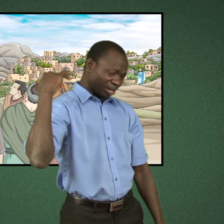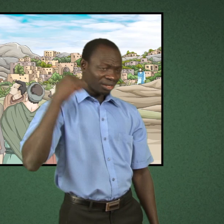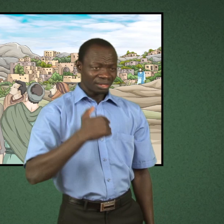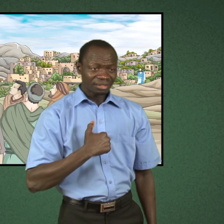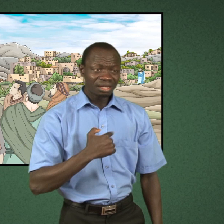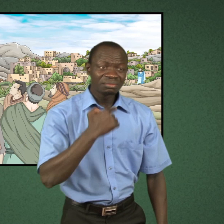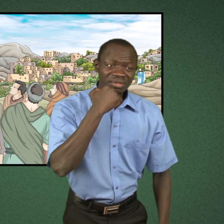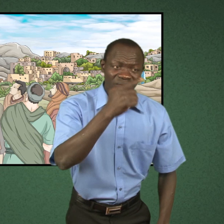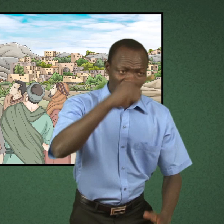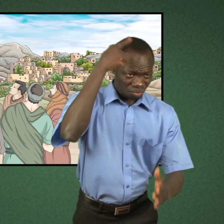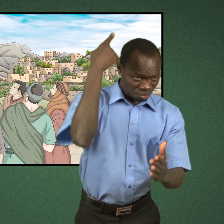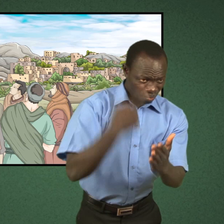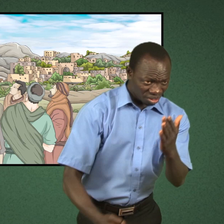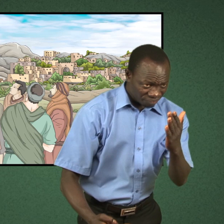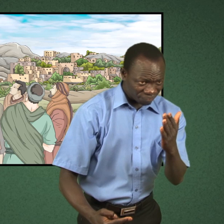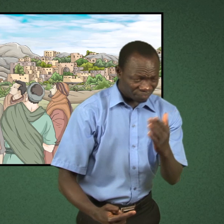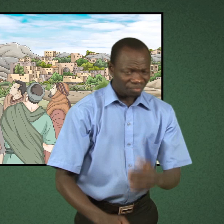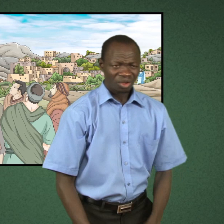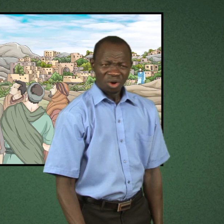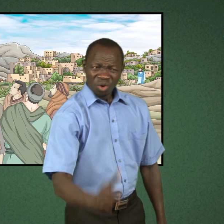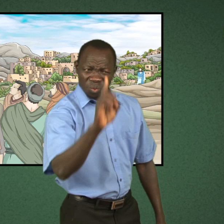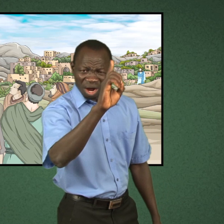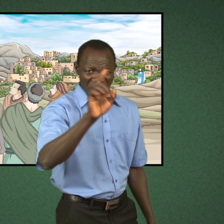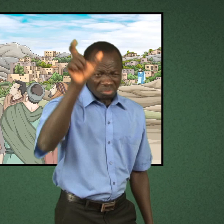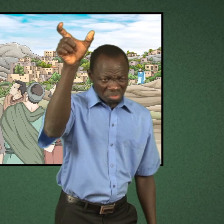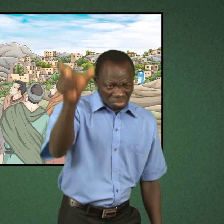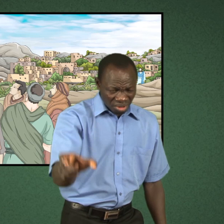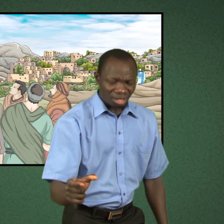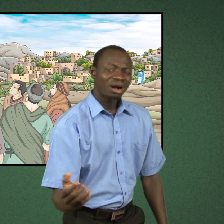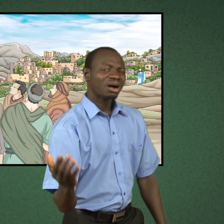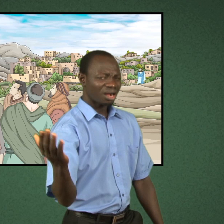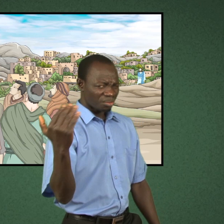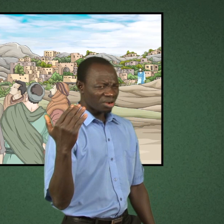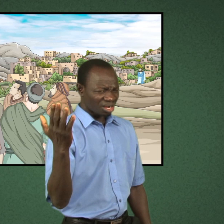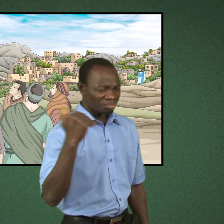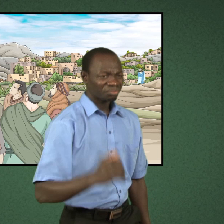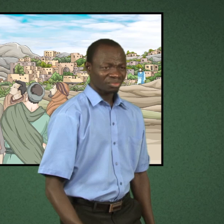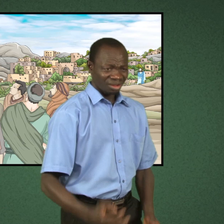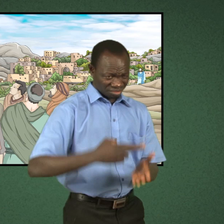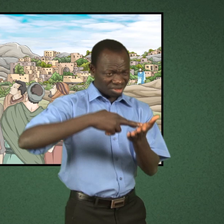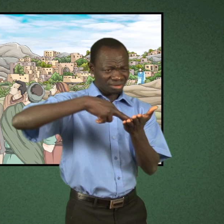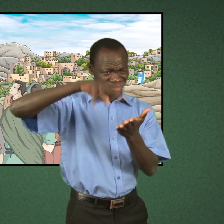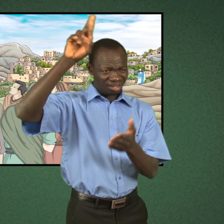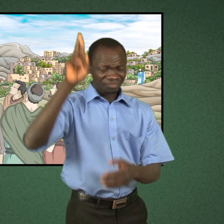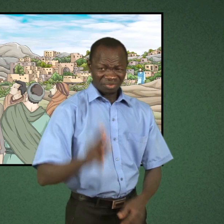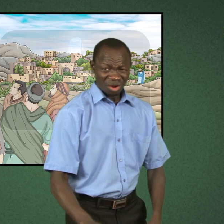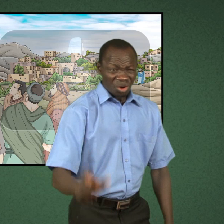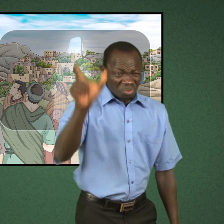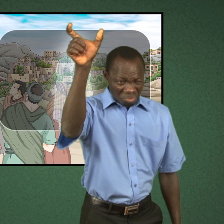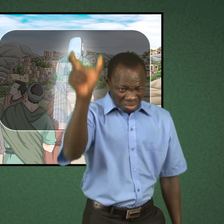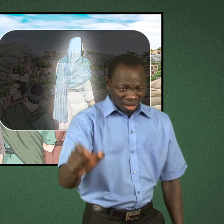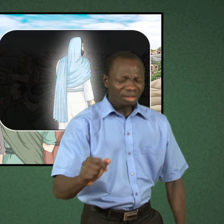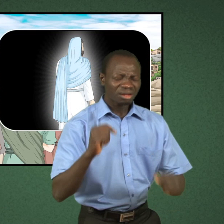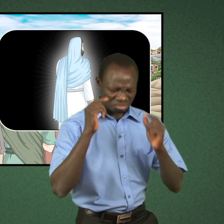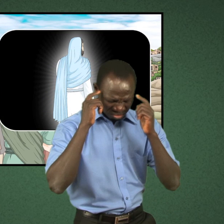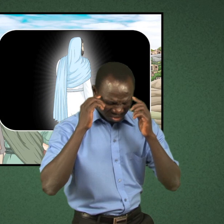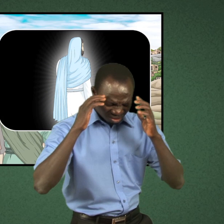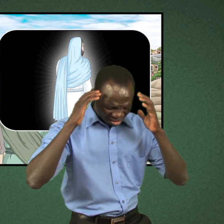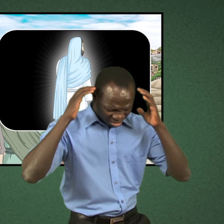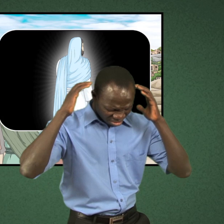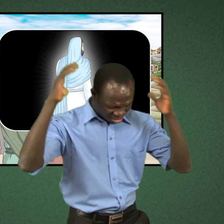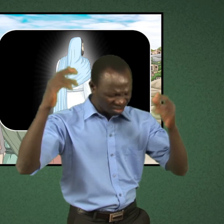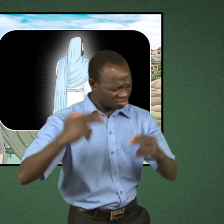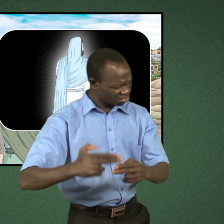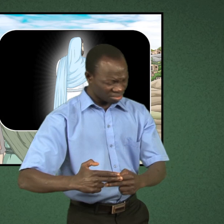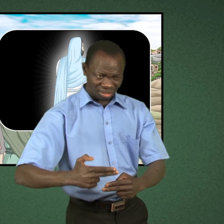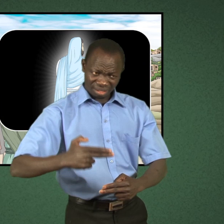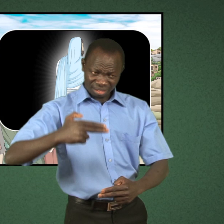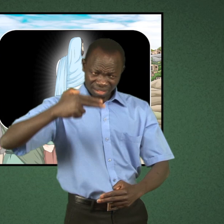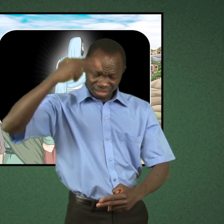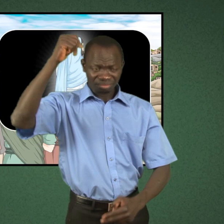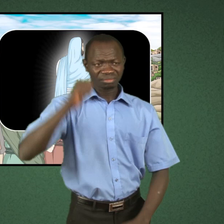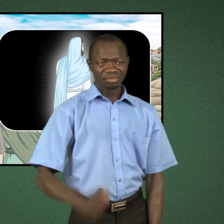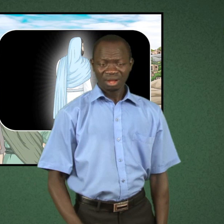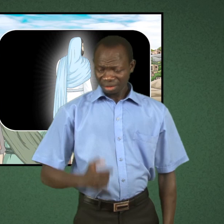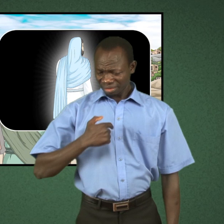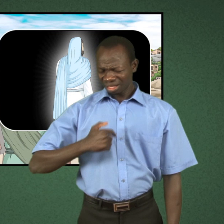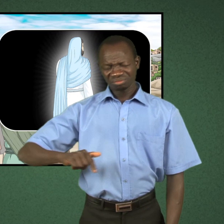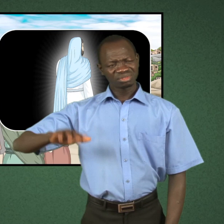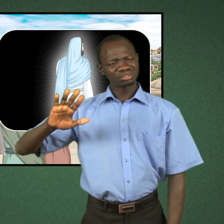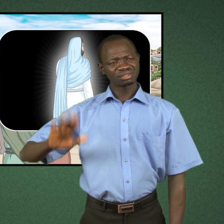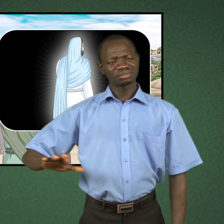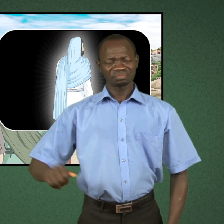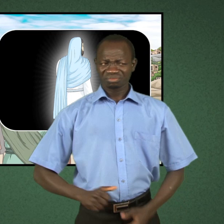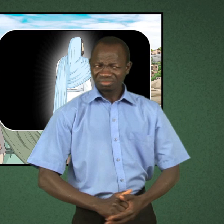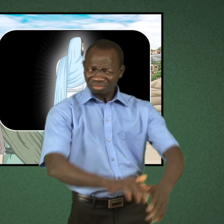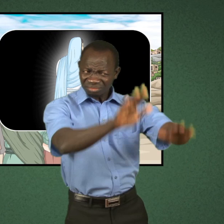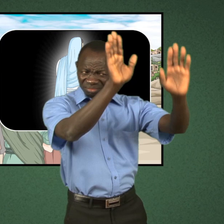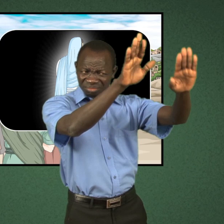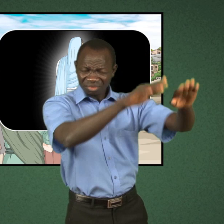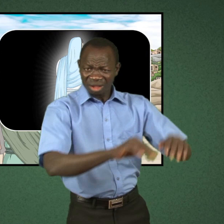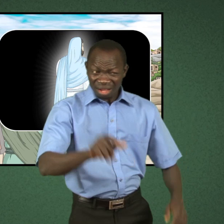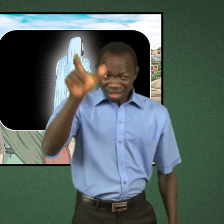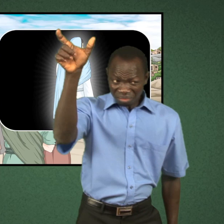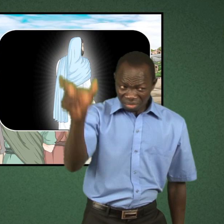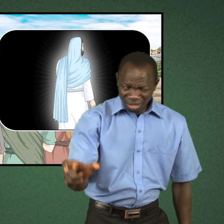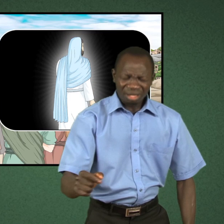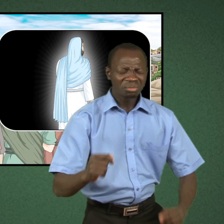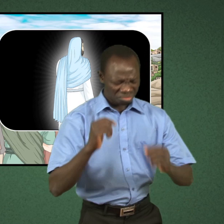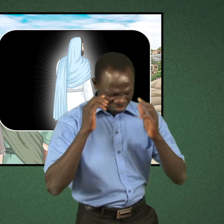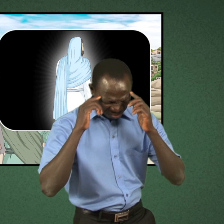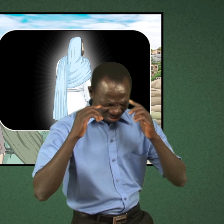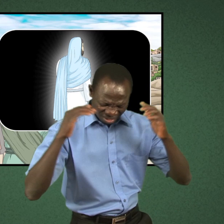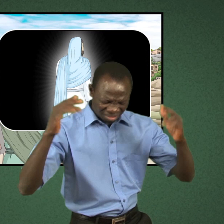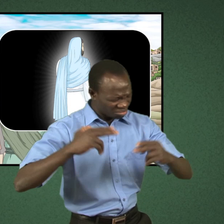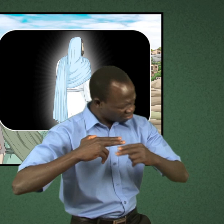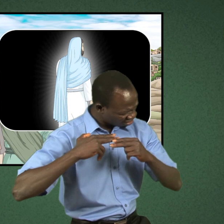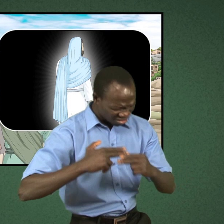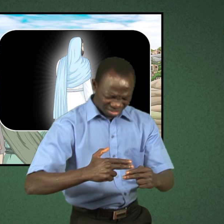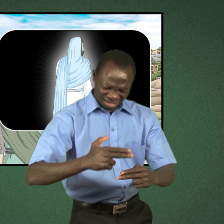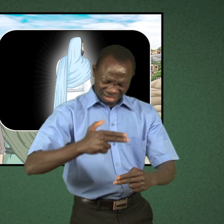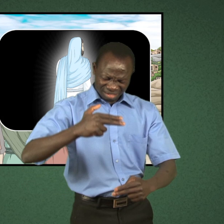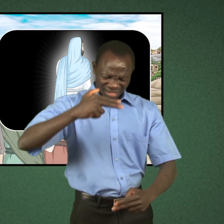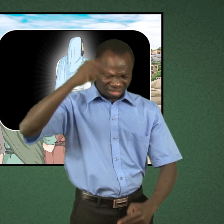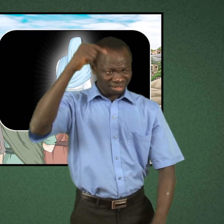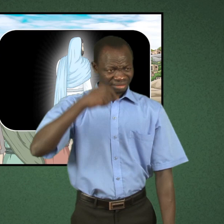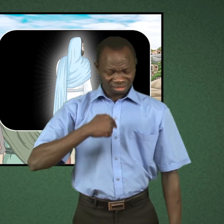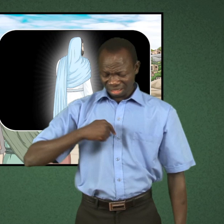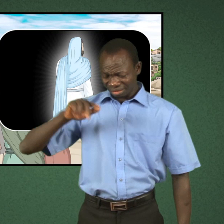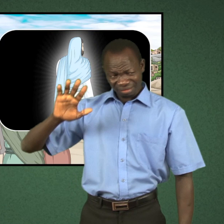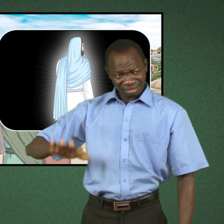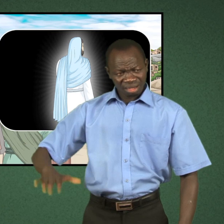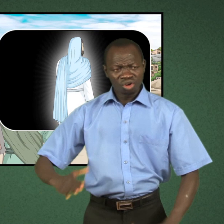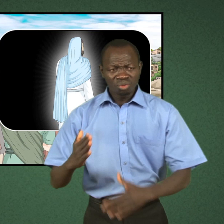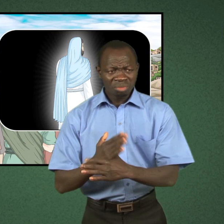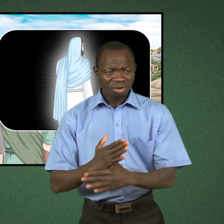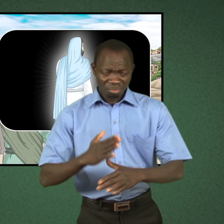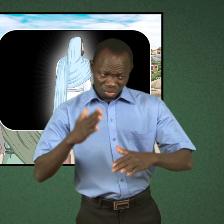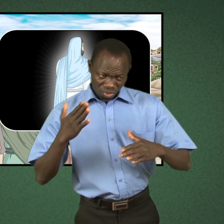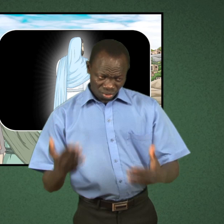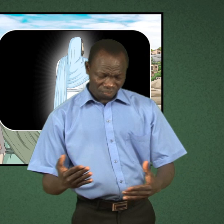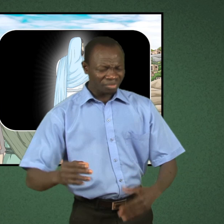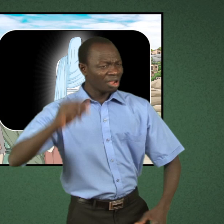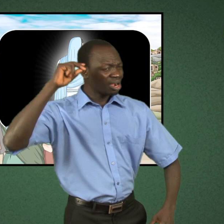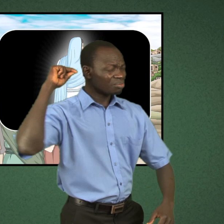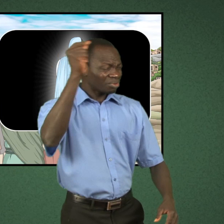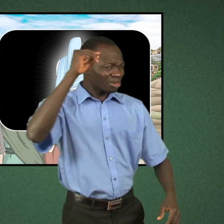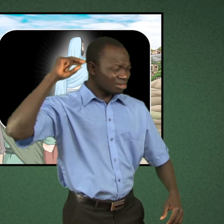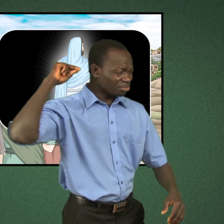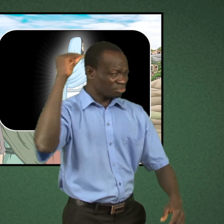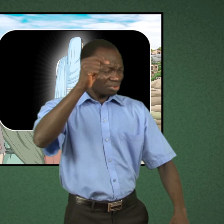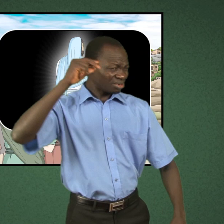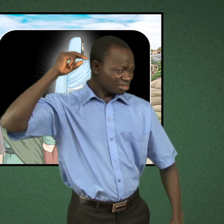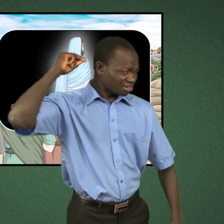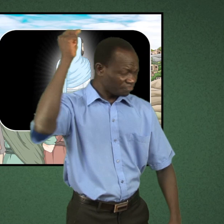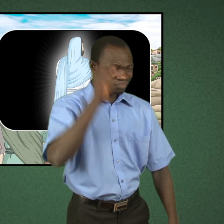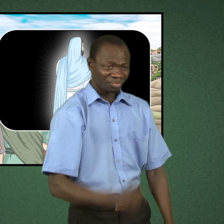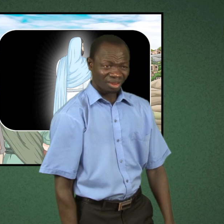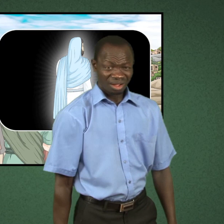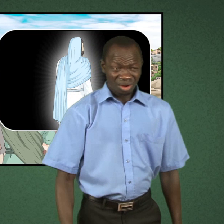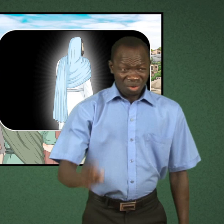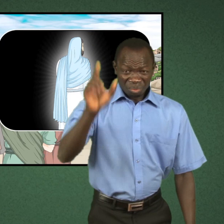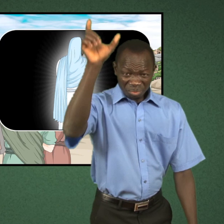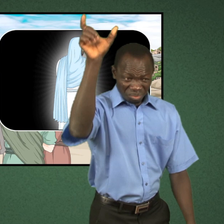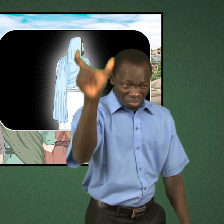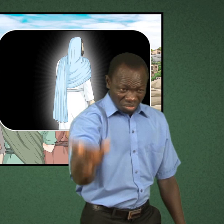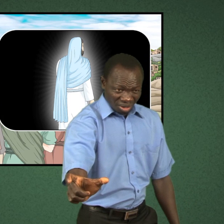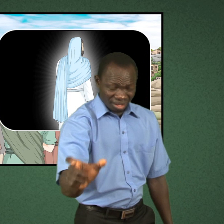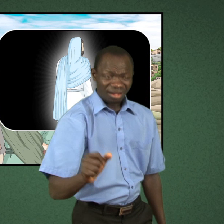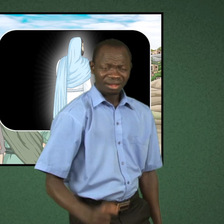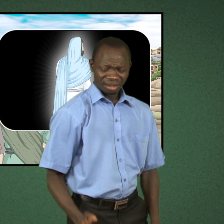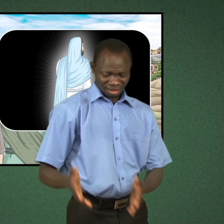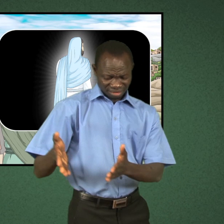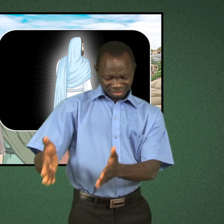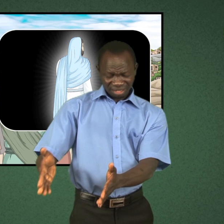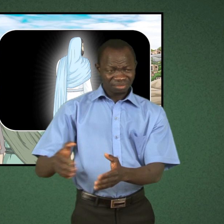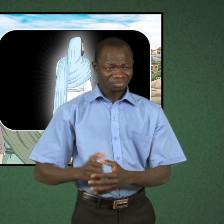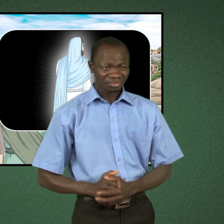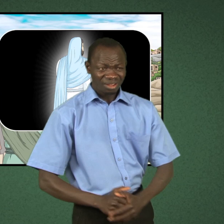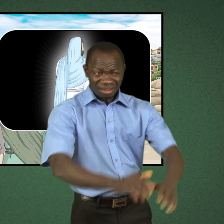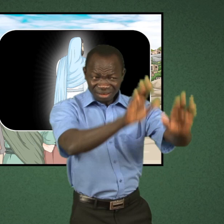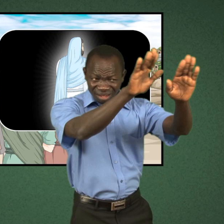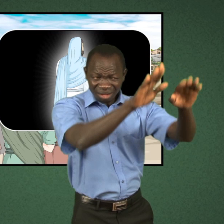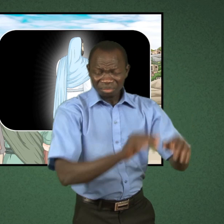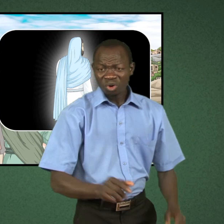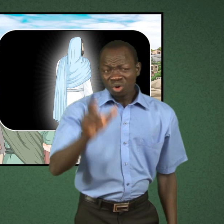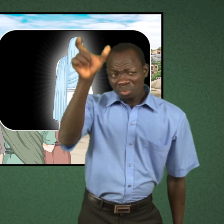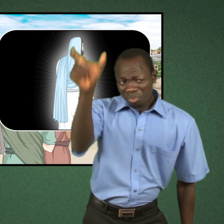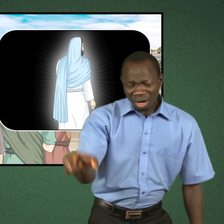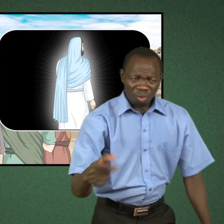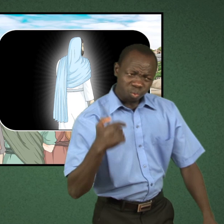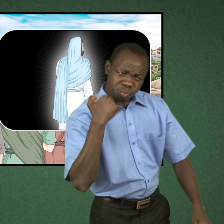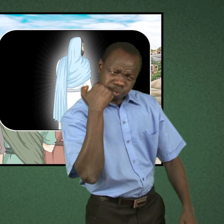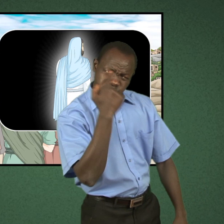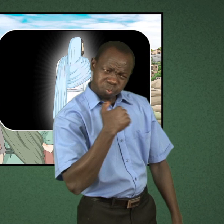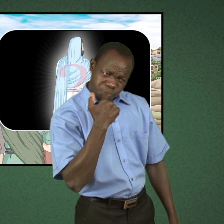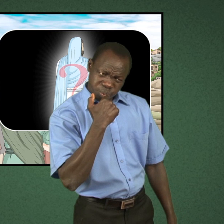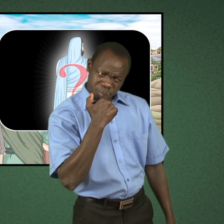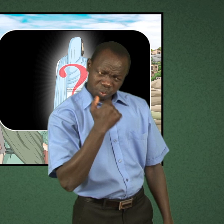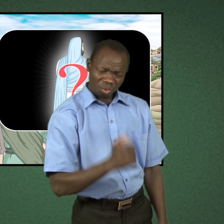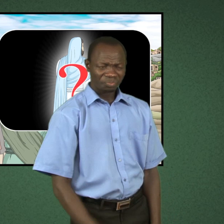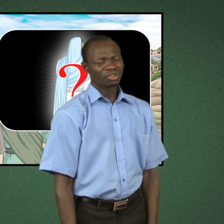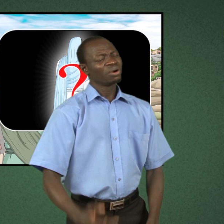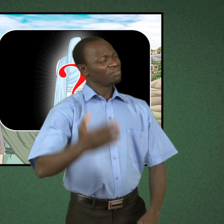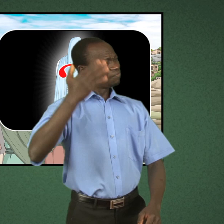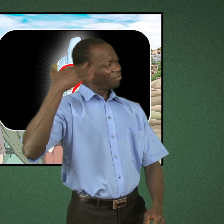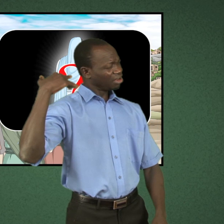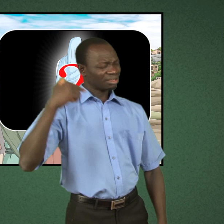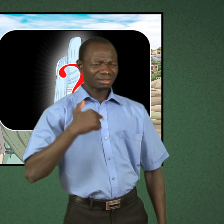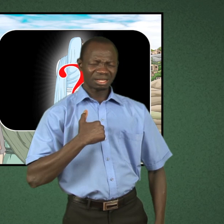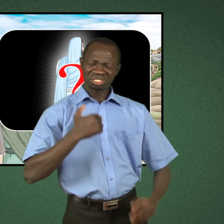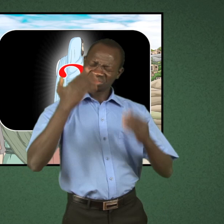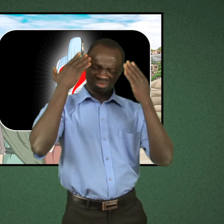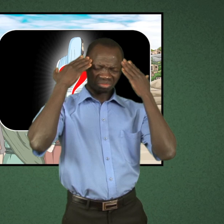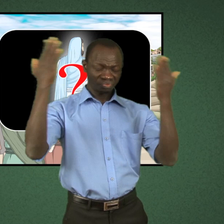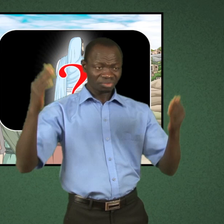This is He of whom I said, ‘A man who comes after me has surpassed me because He was before me.’